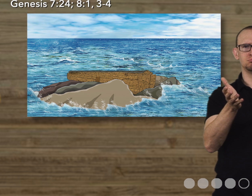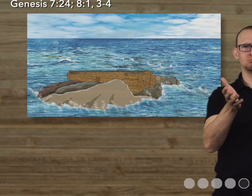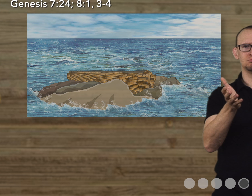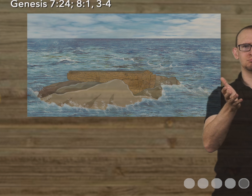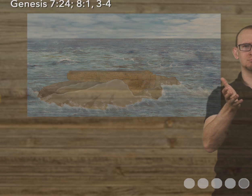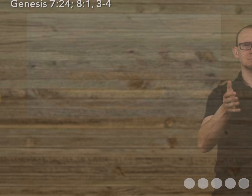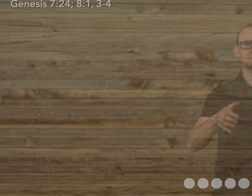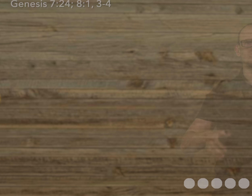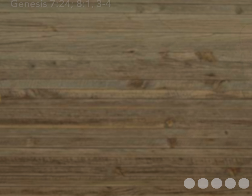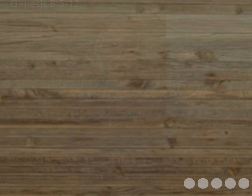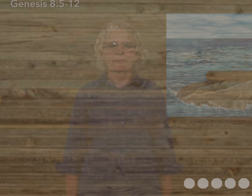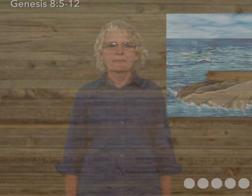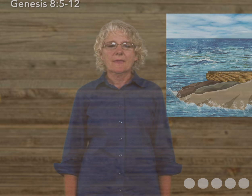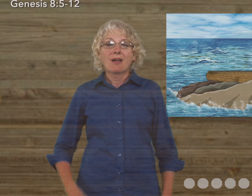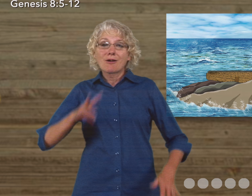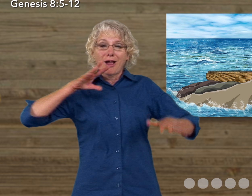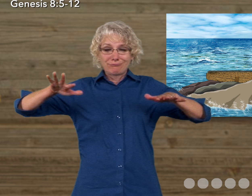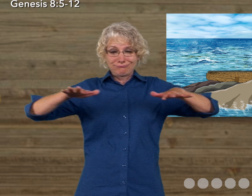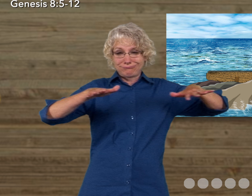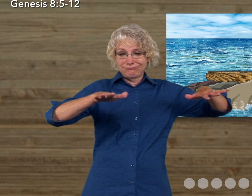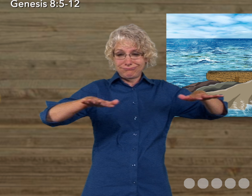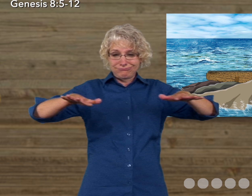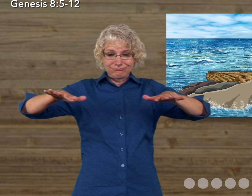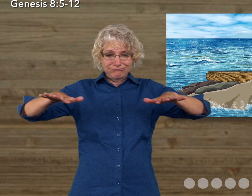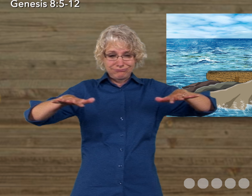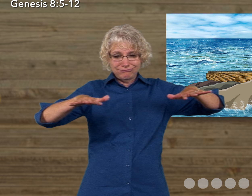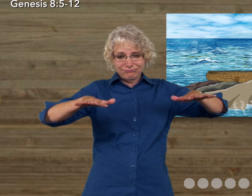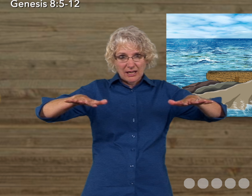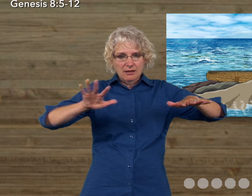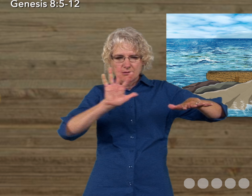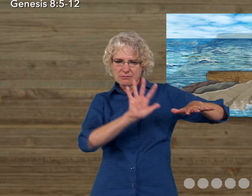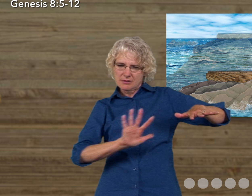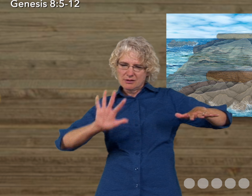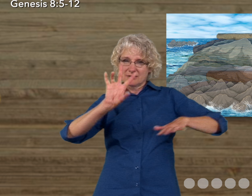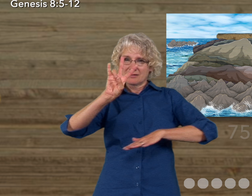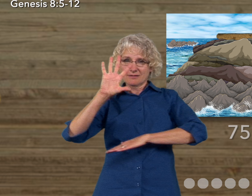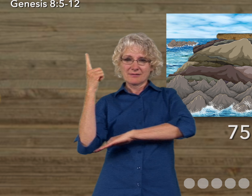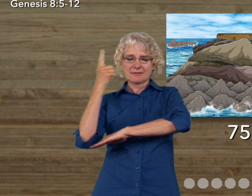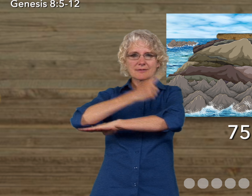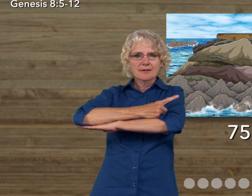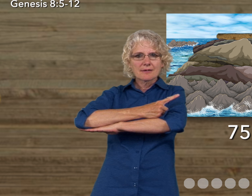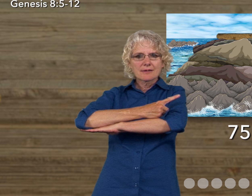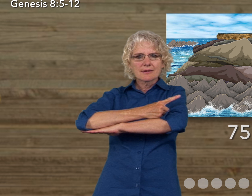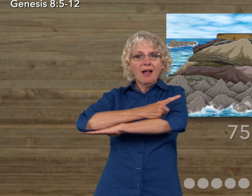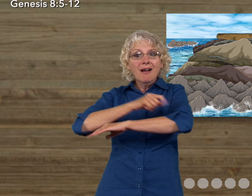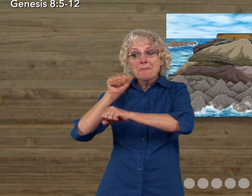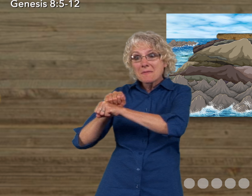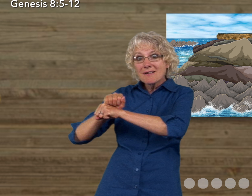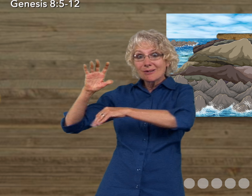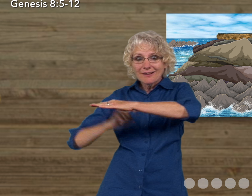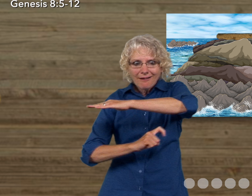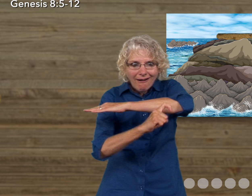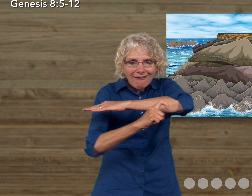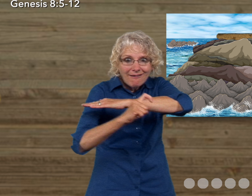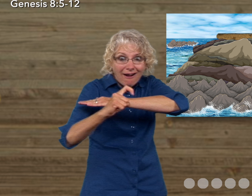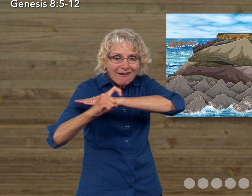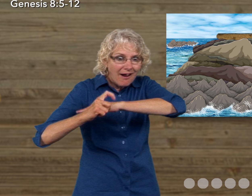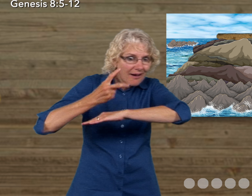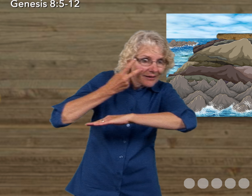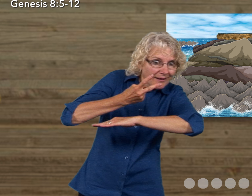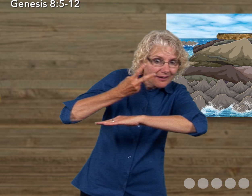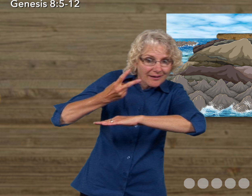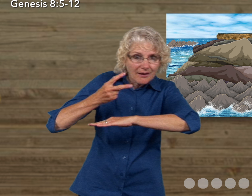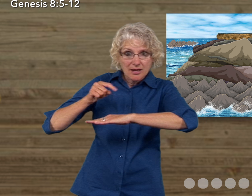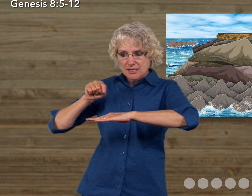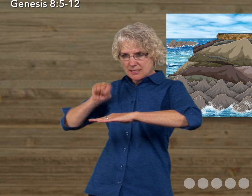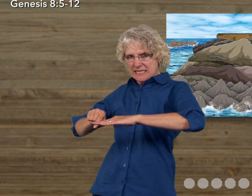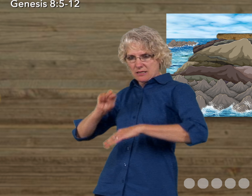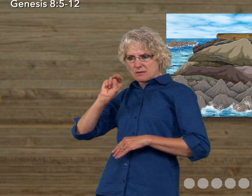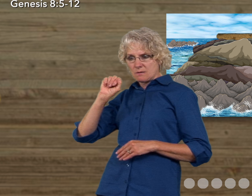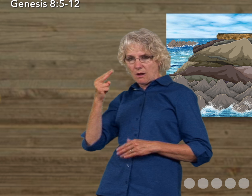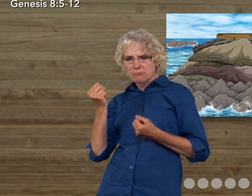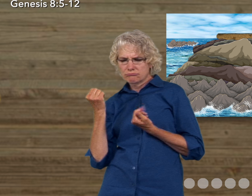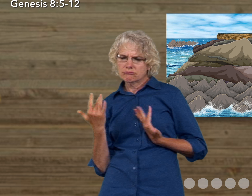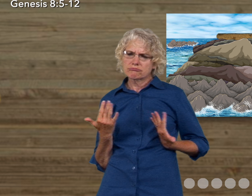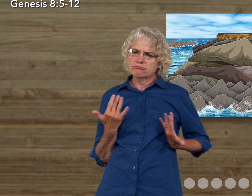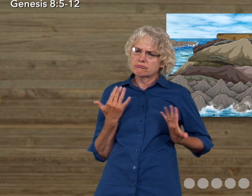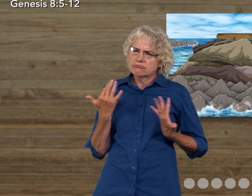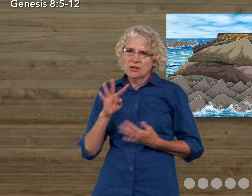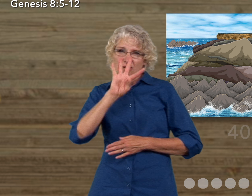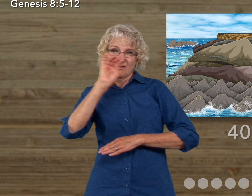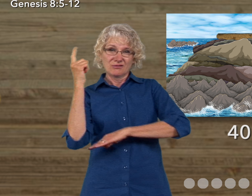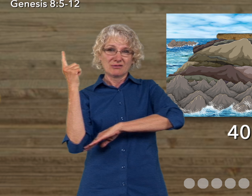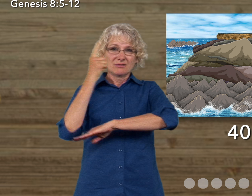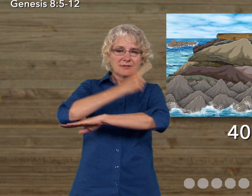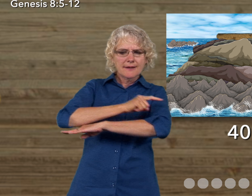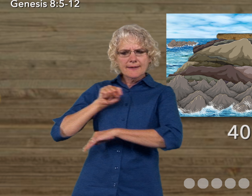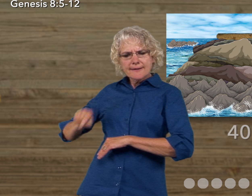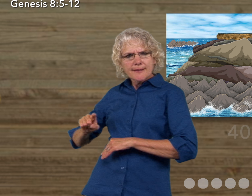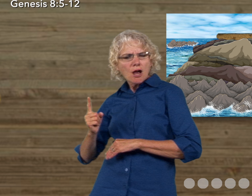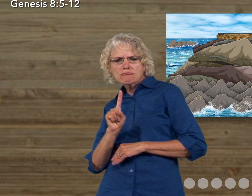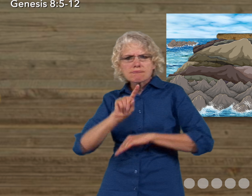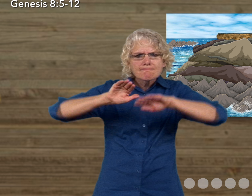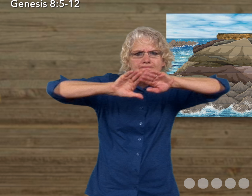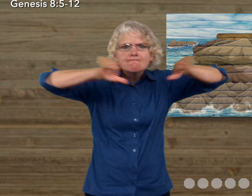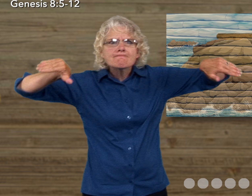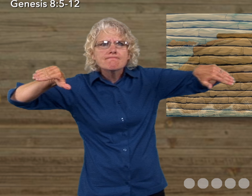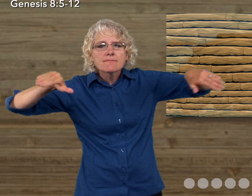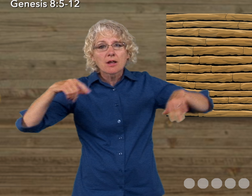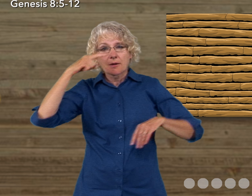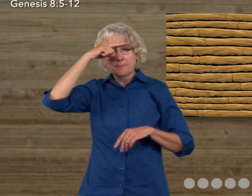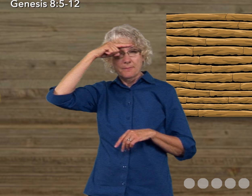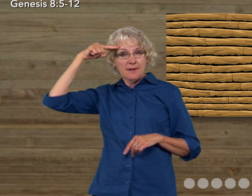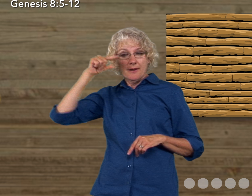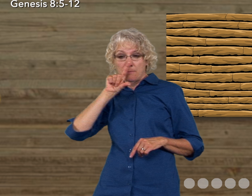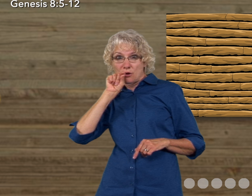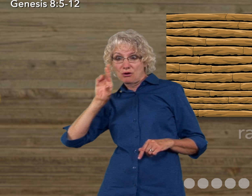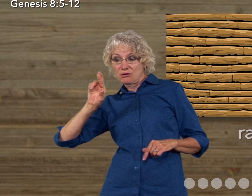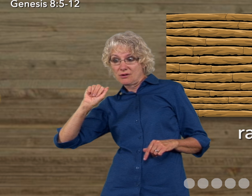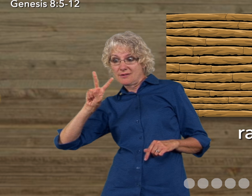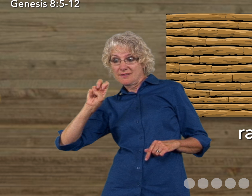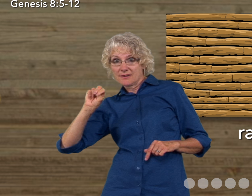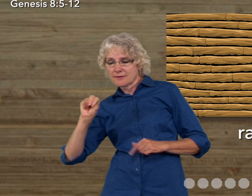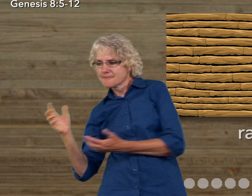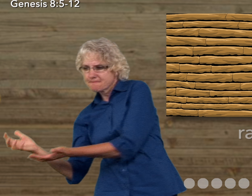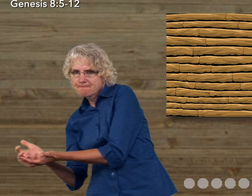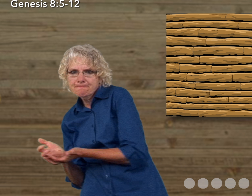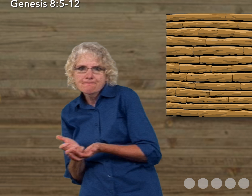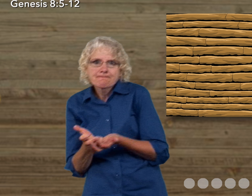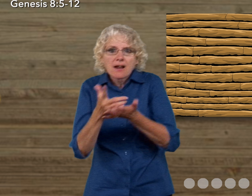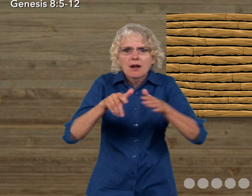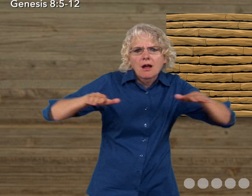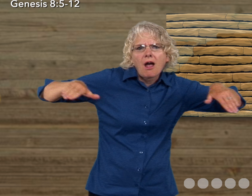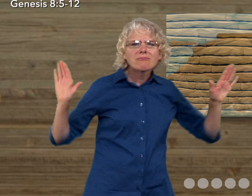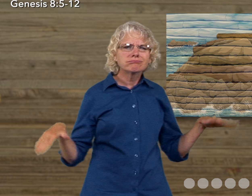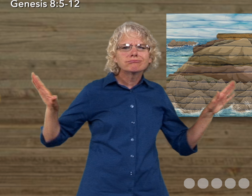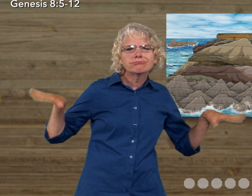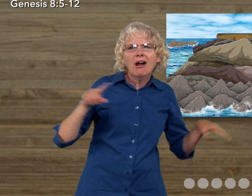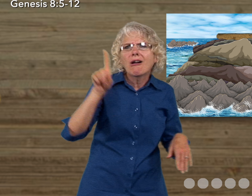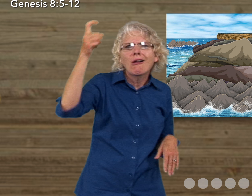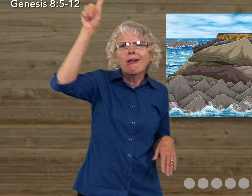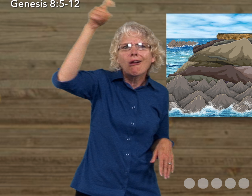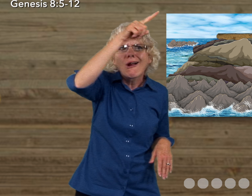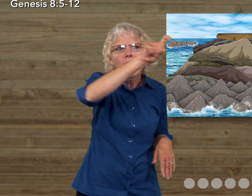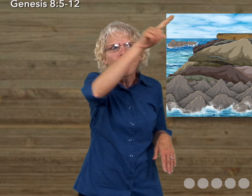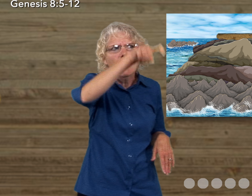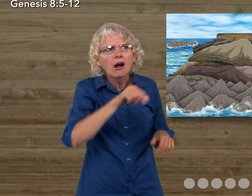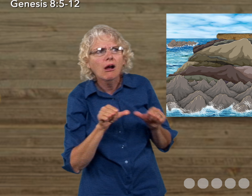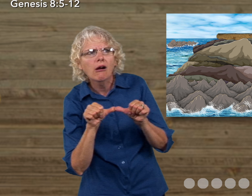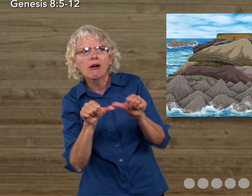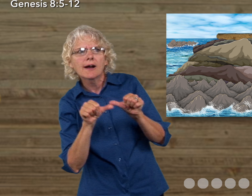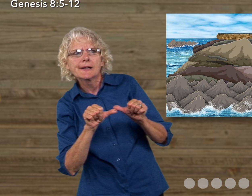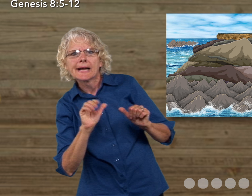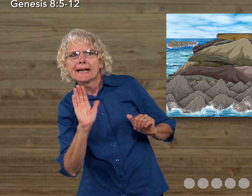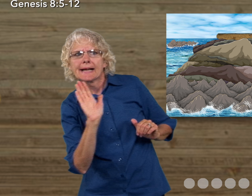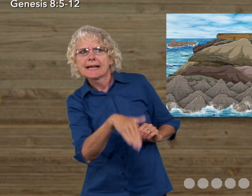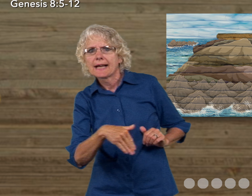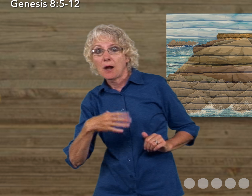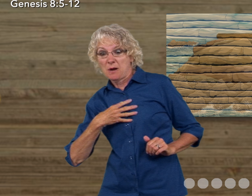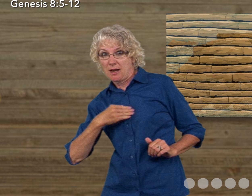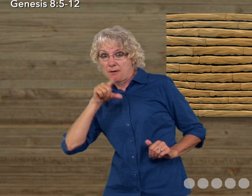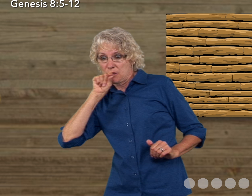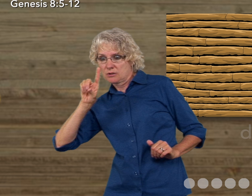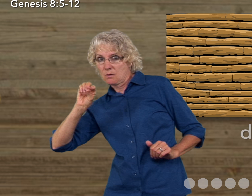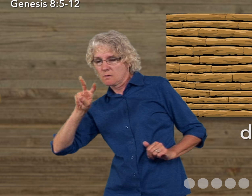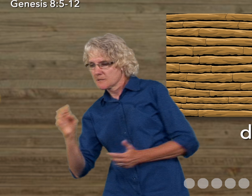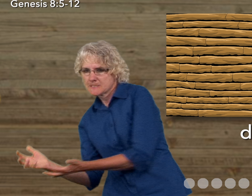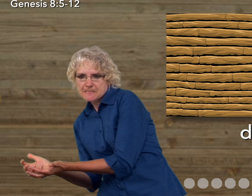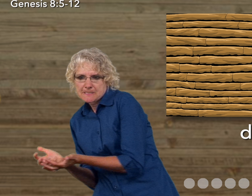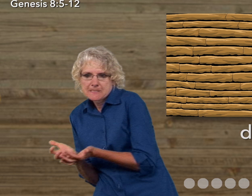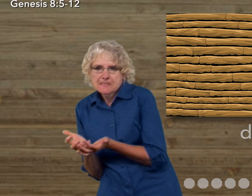And the waters continued to recede until the tenth month, and on the first day of the tenth month the tops of the mountains became visible. After forty days Noah opened the window he had made in the ark and sent out a raven. It kept flying back and forth until the waters had dried up from the earth.